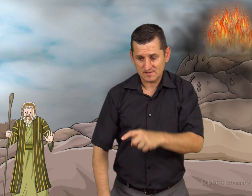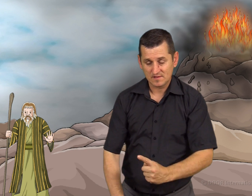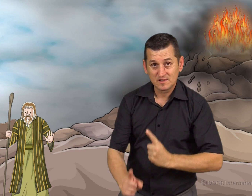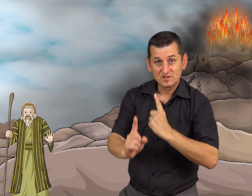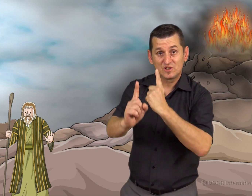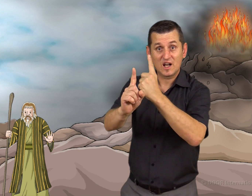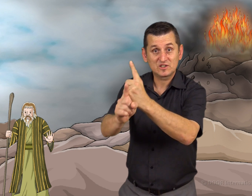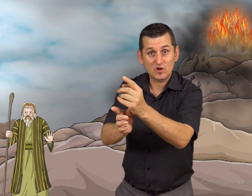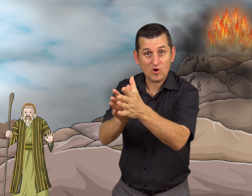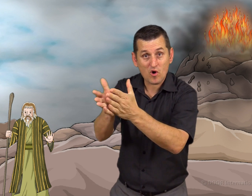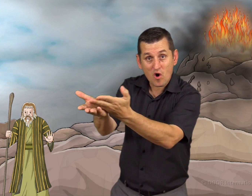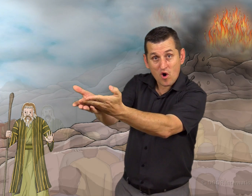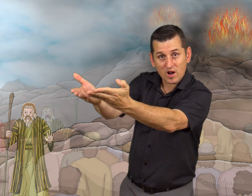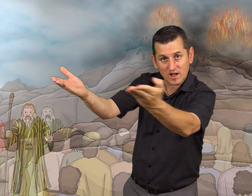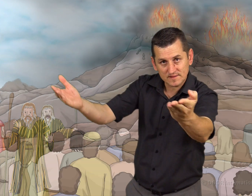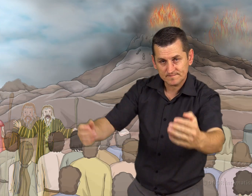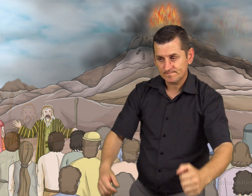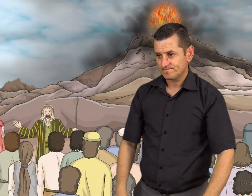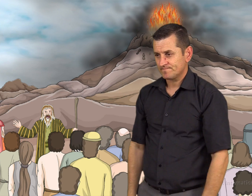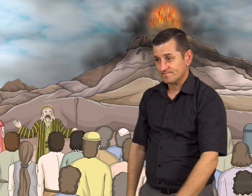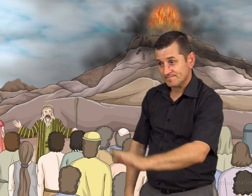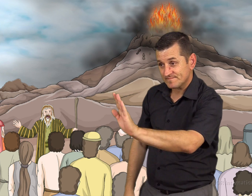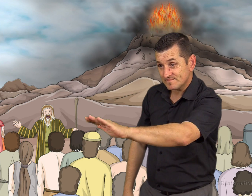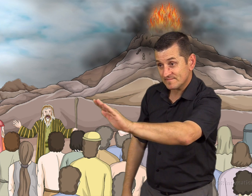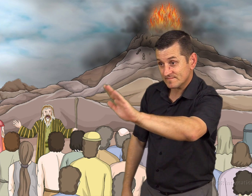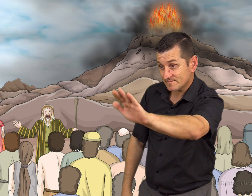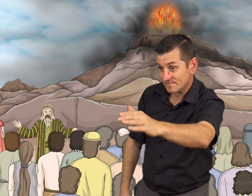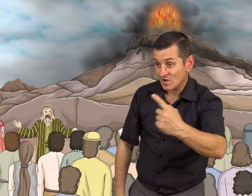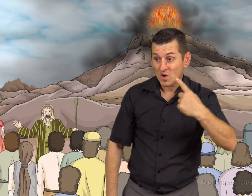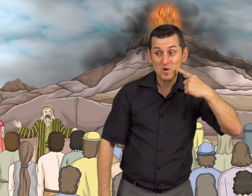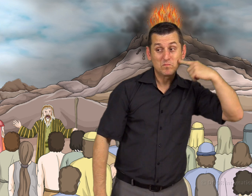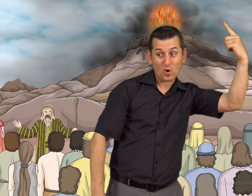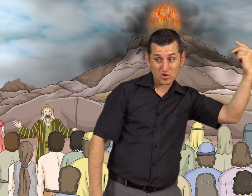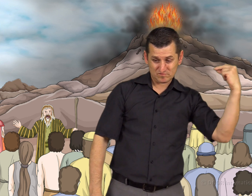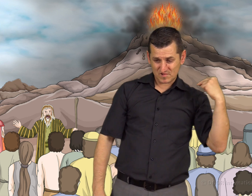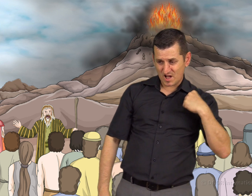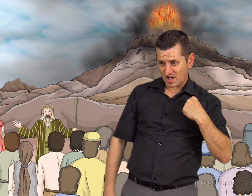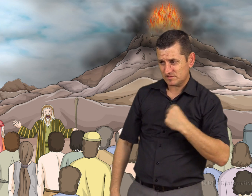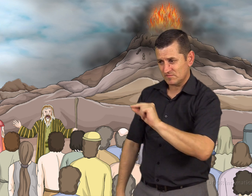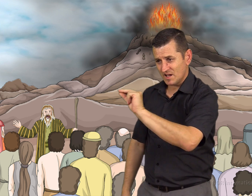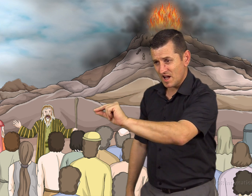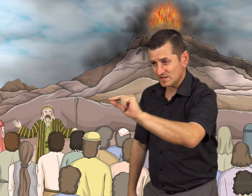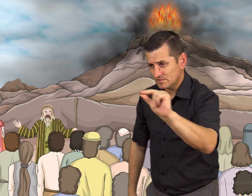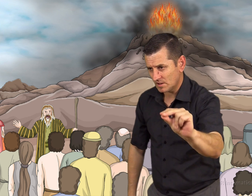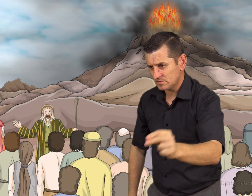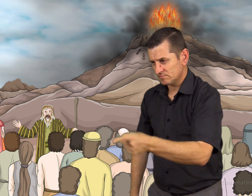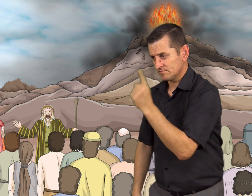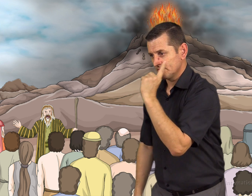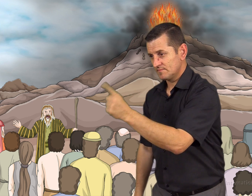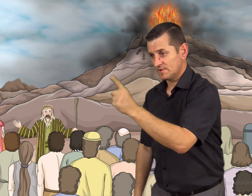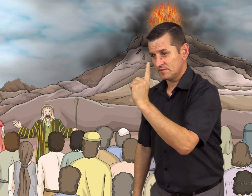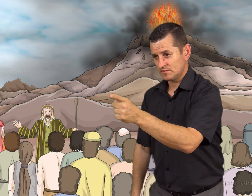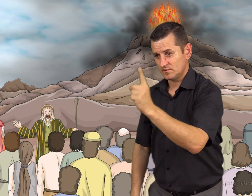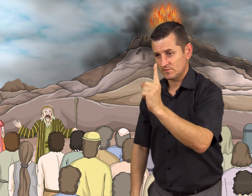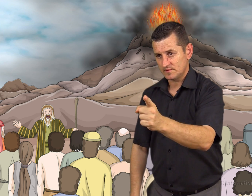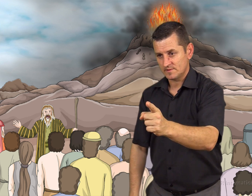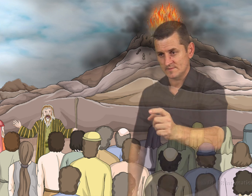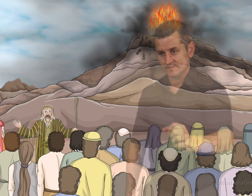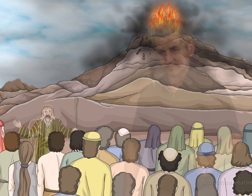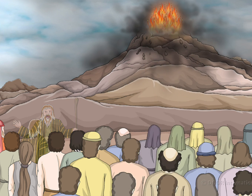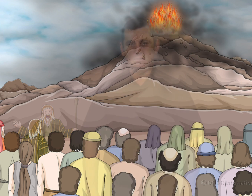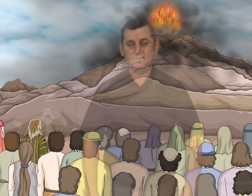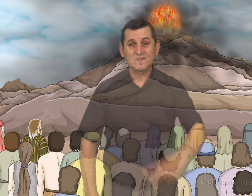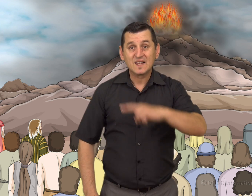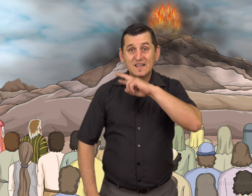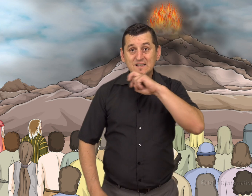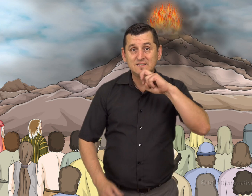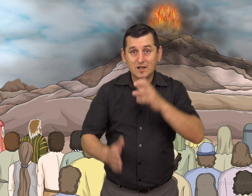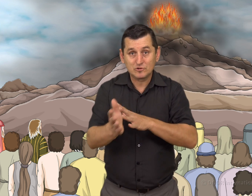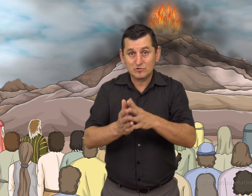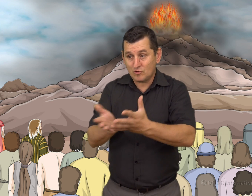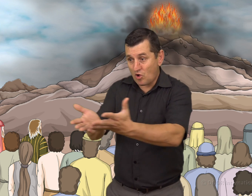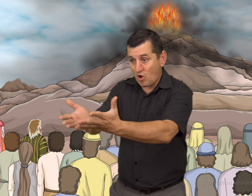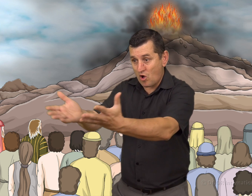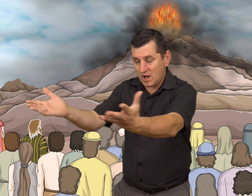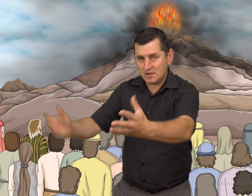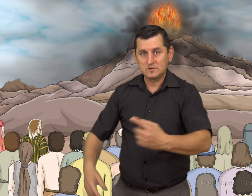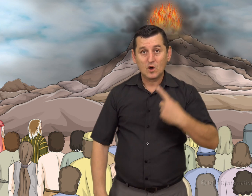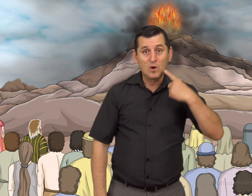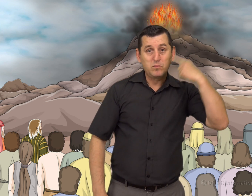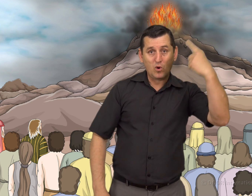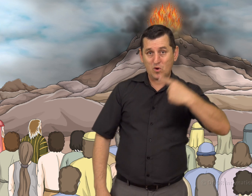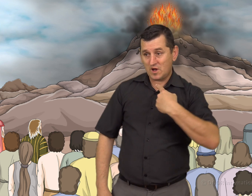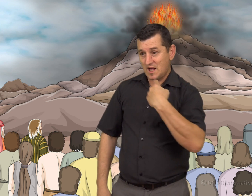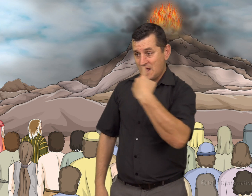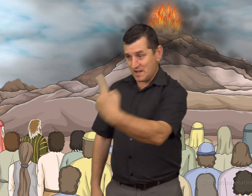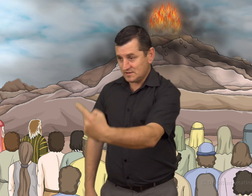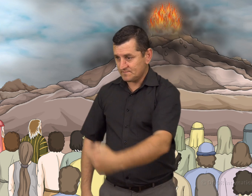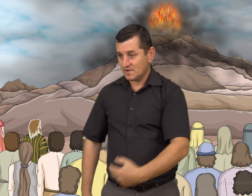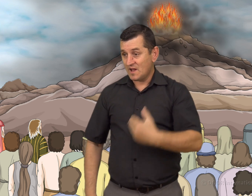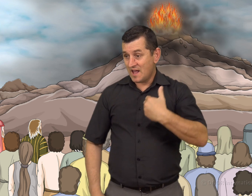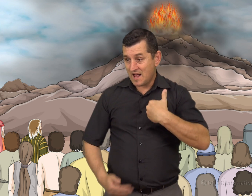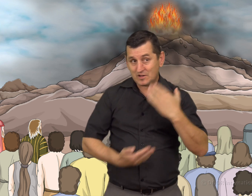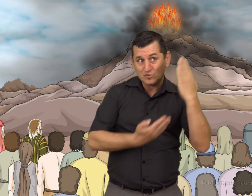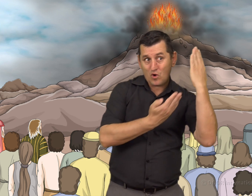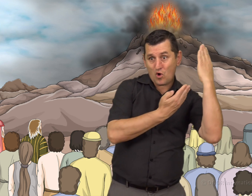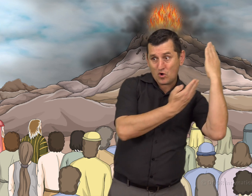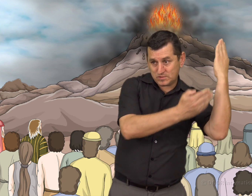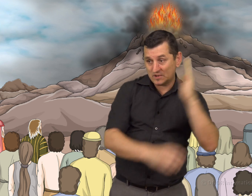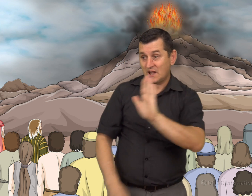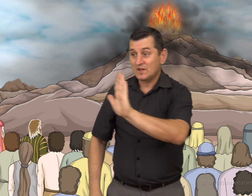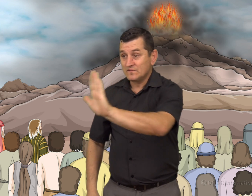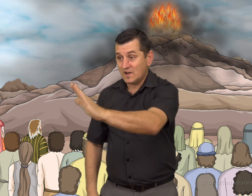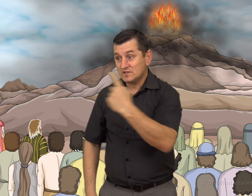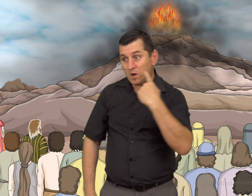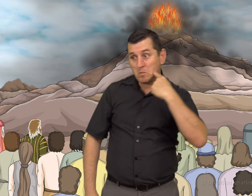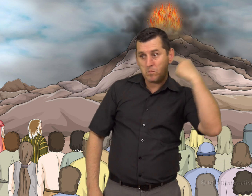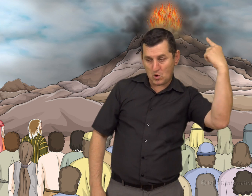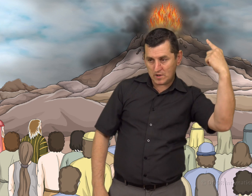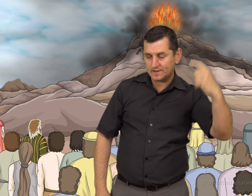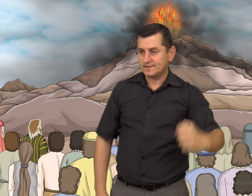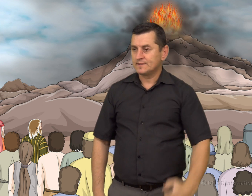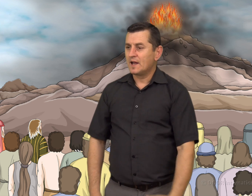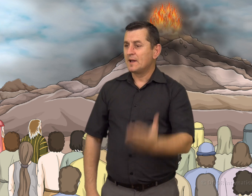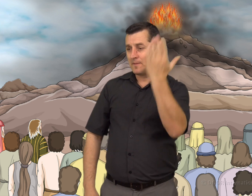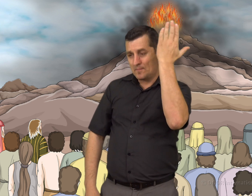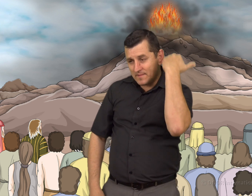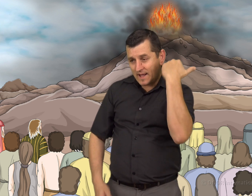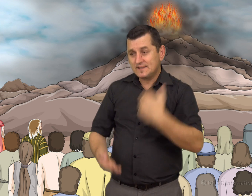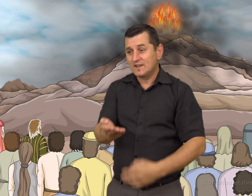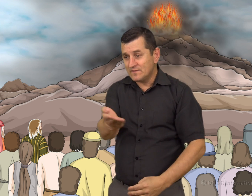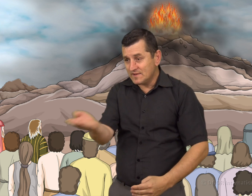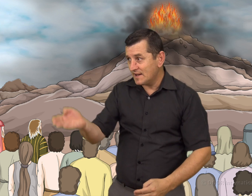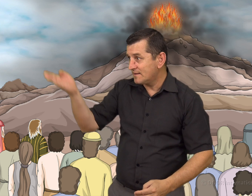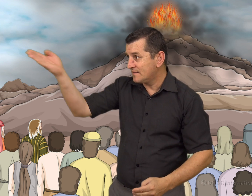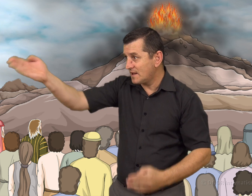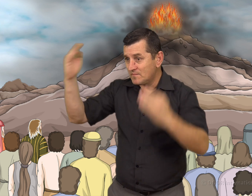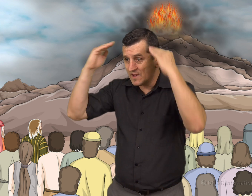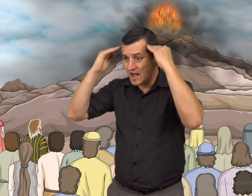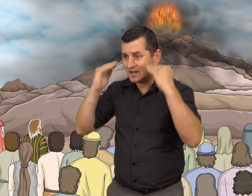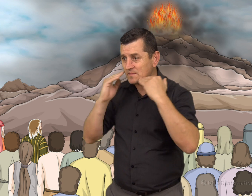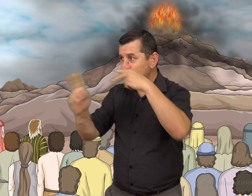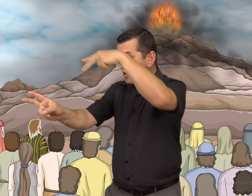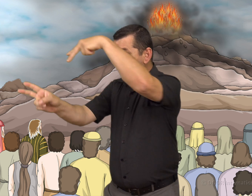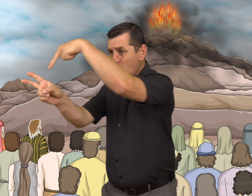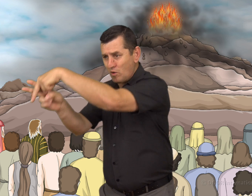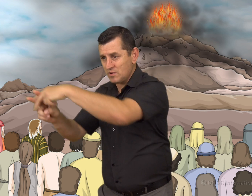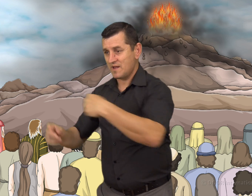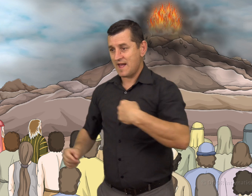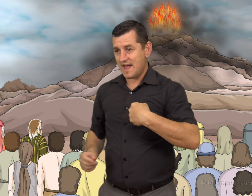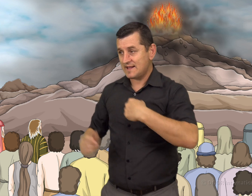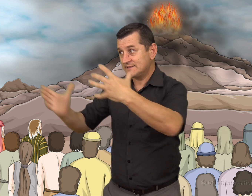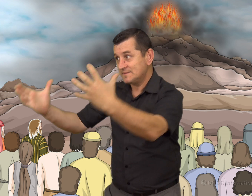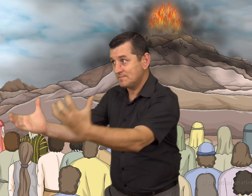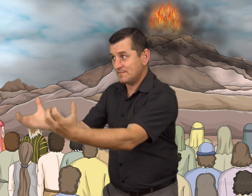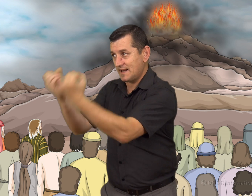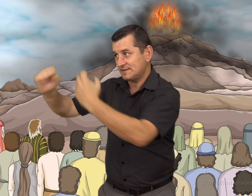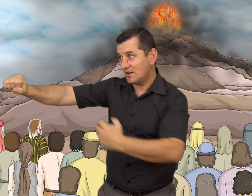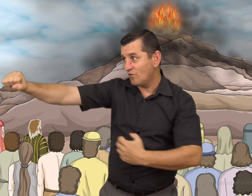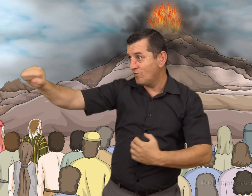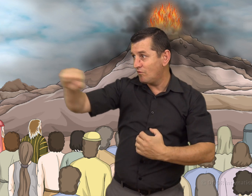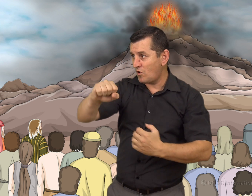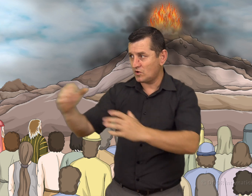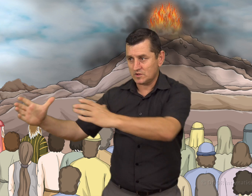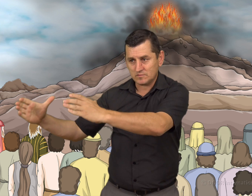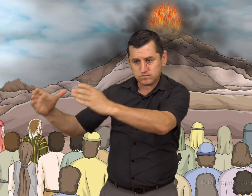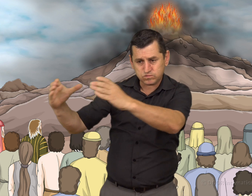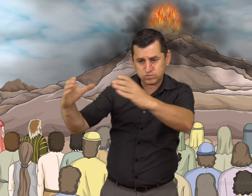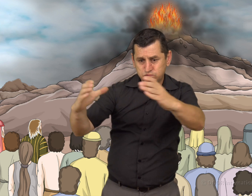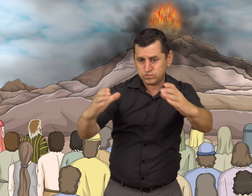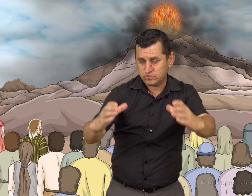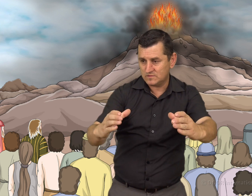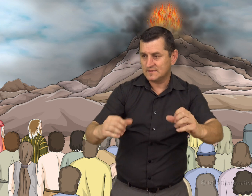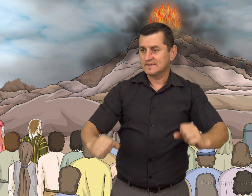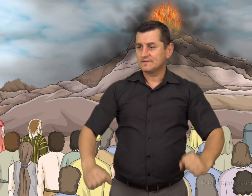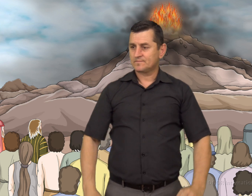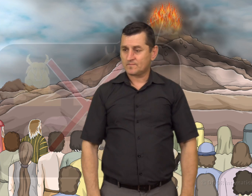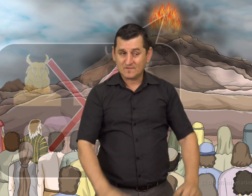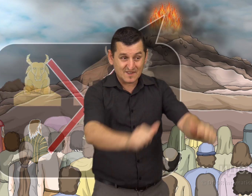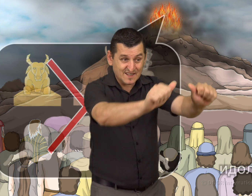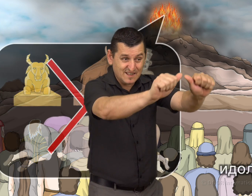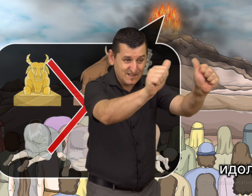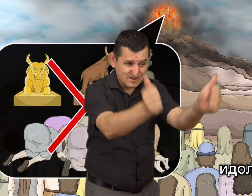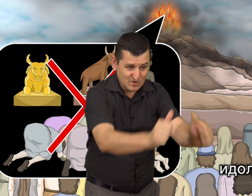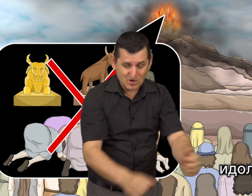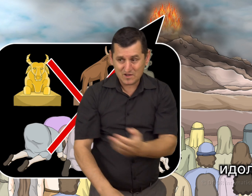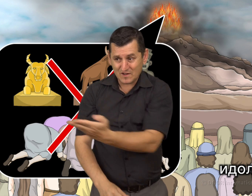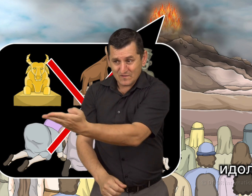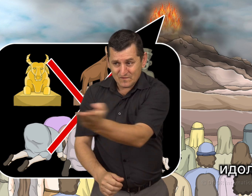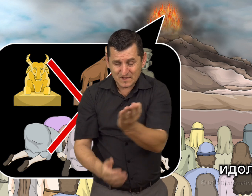So Moses went down to the people and spoke to them. And God spoke all these words: “I am the LORD your God, who brought you out of the land of Egypt, out of the house of slavery. You shall have no other gods before Me.